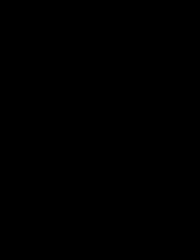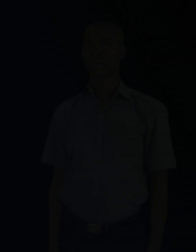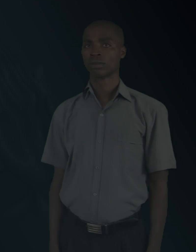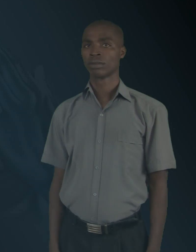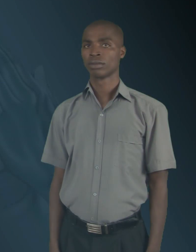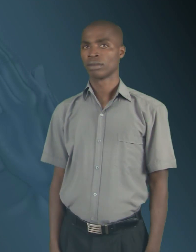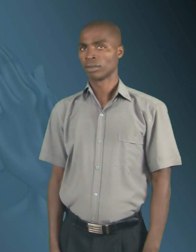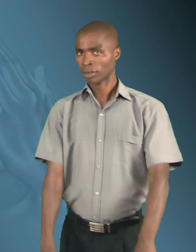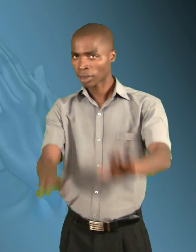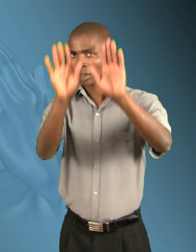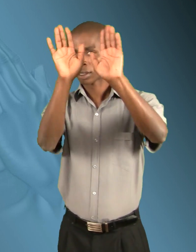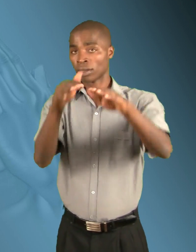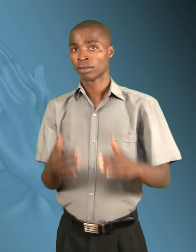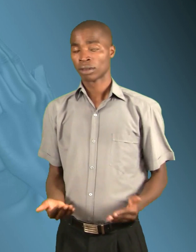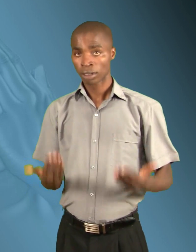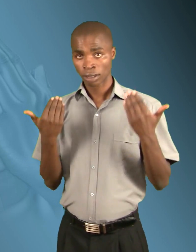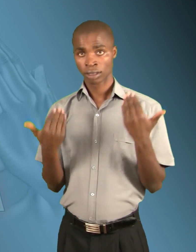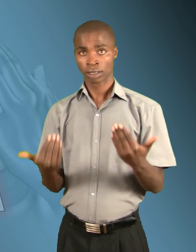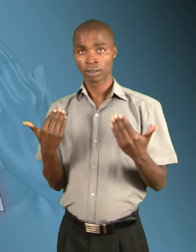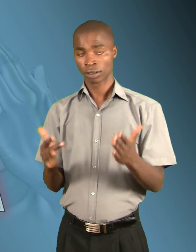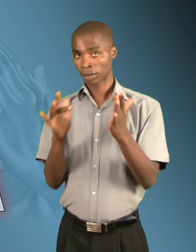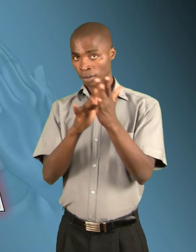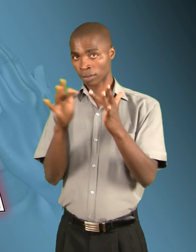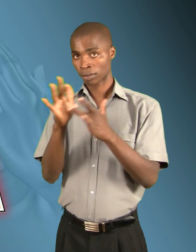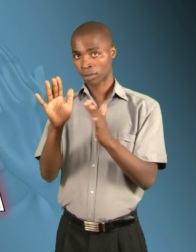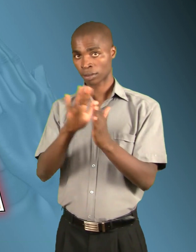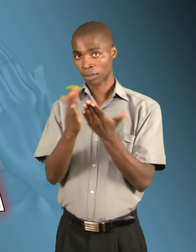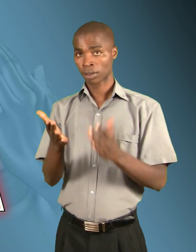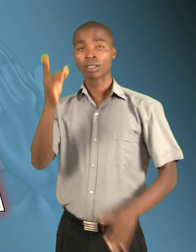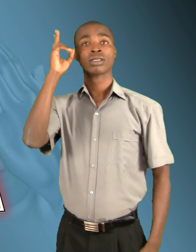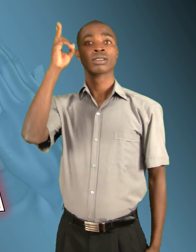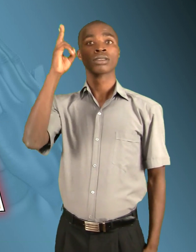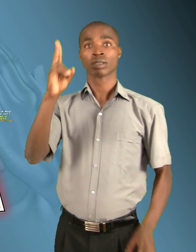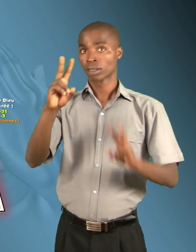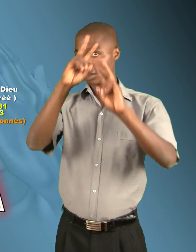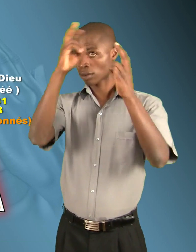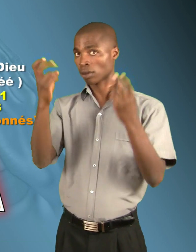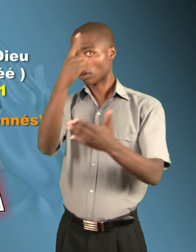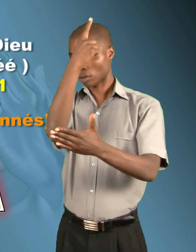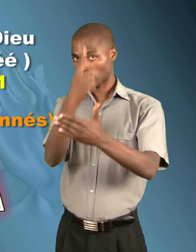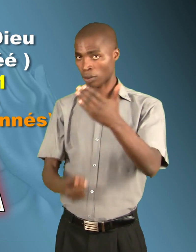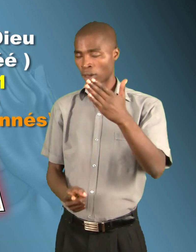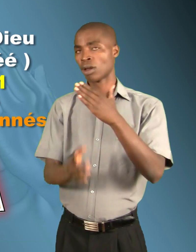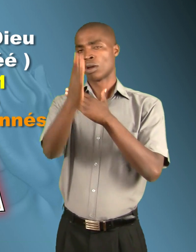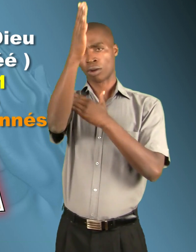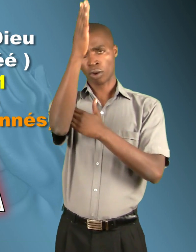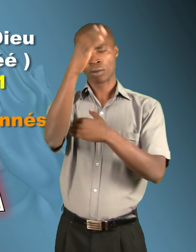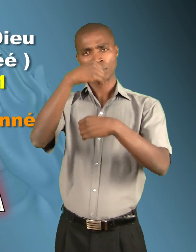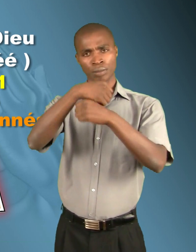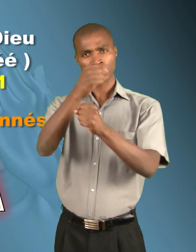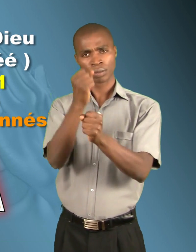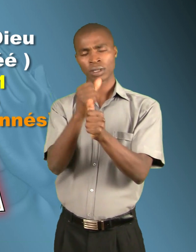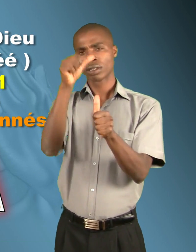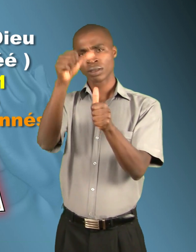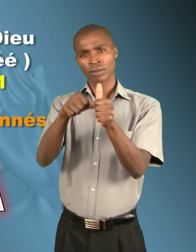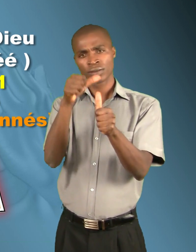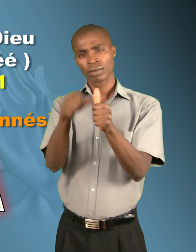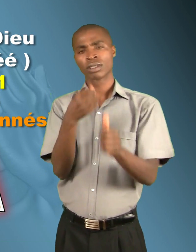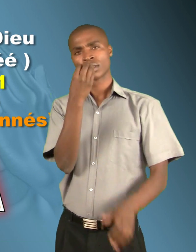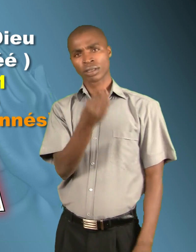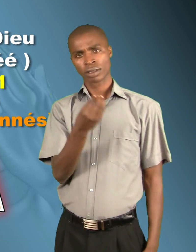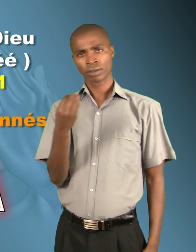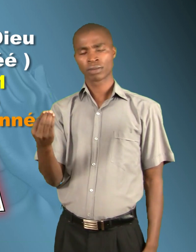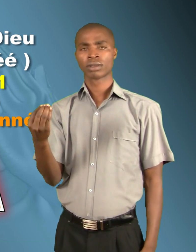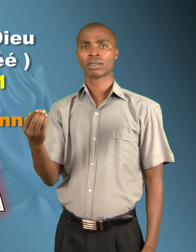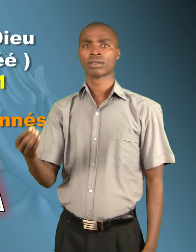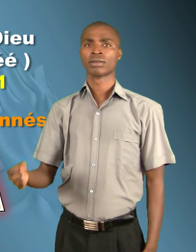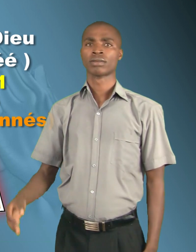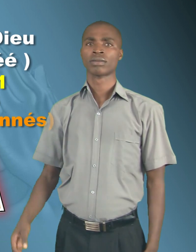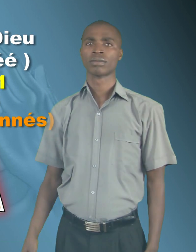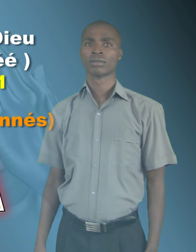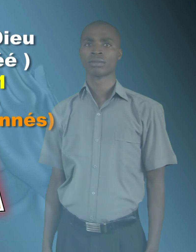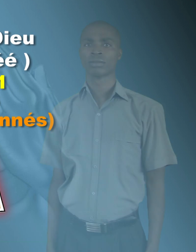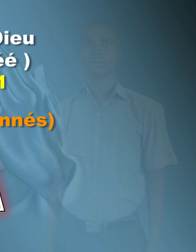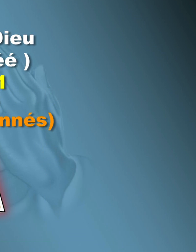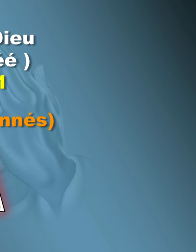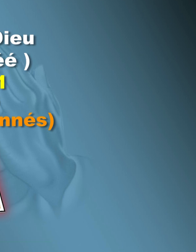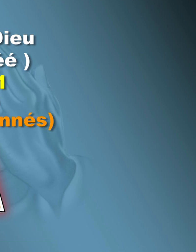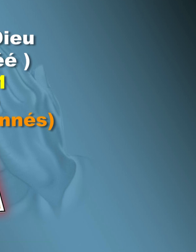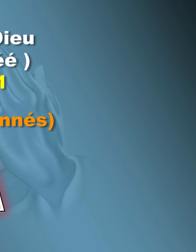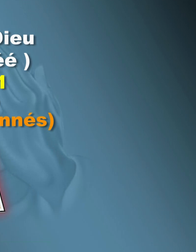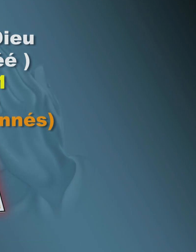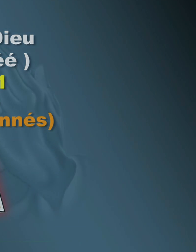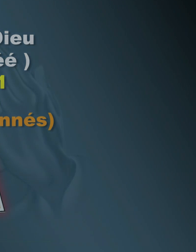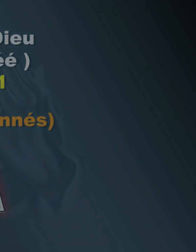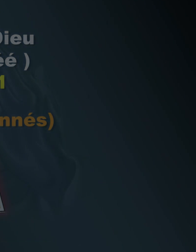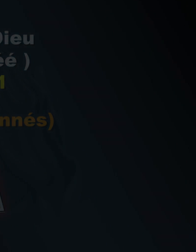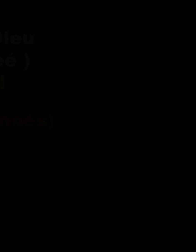God's creation (God made everything)